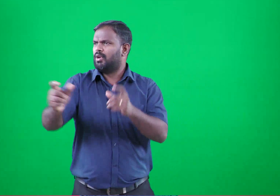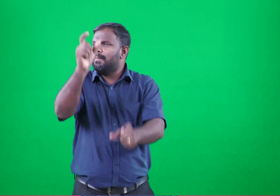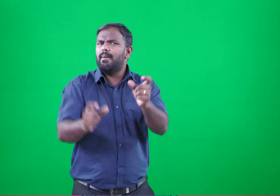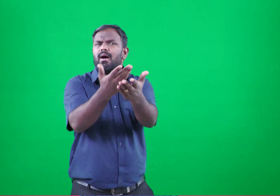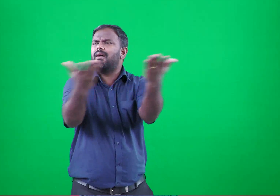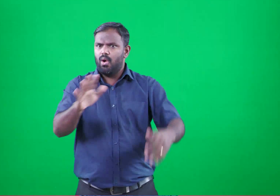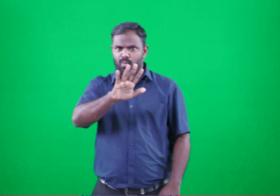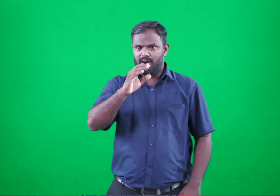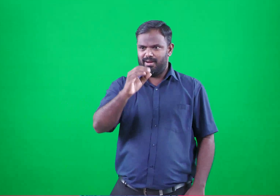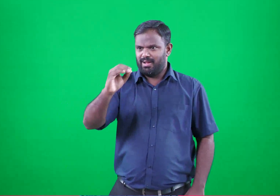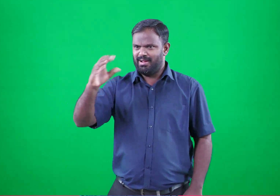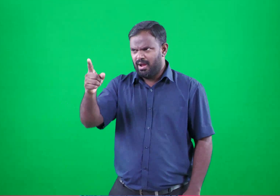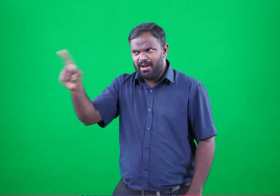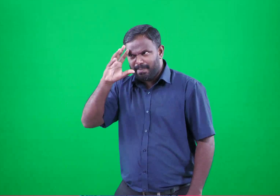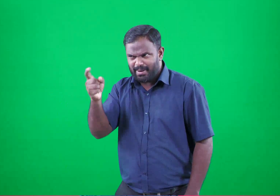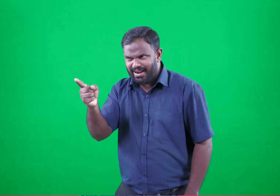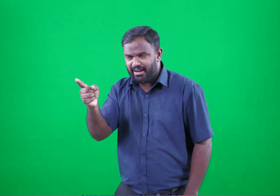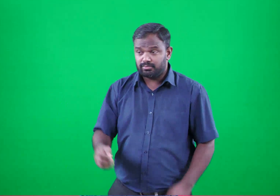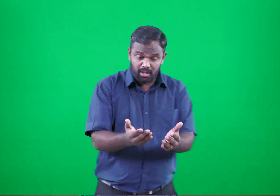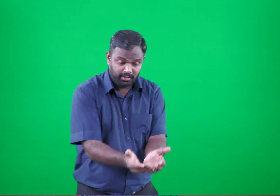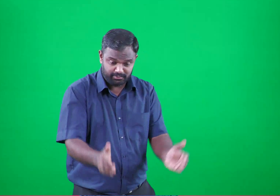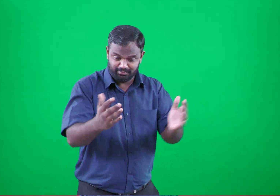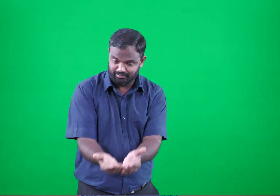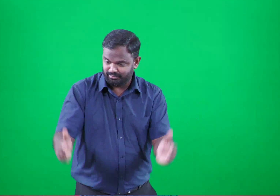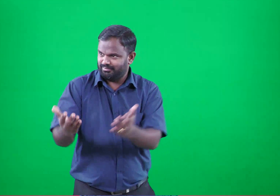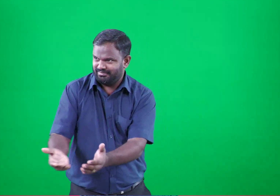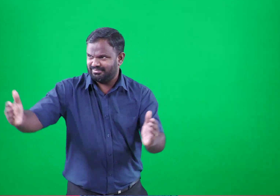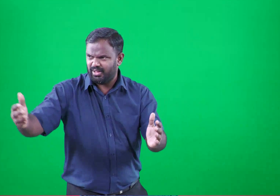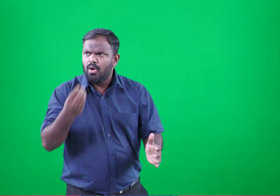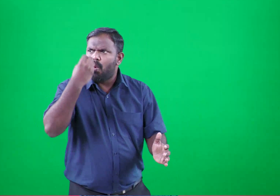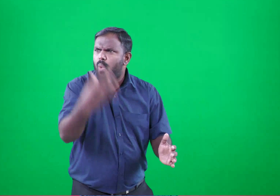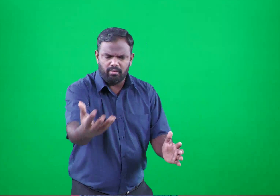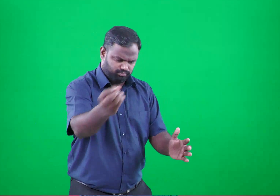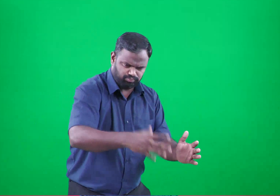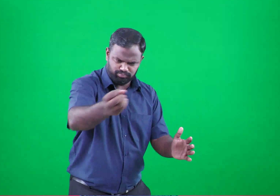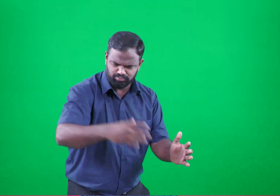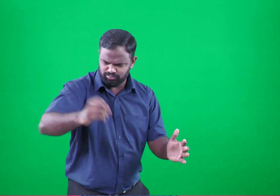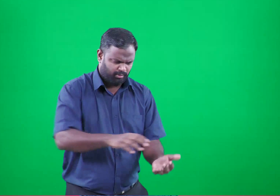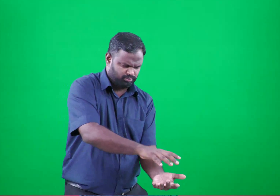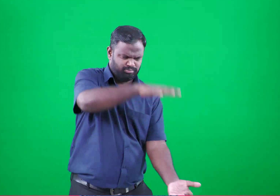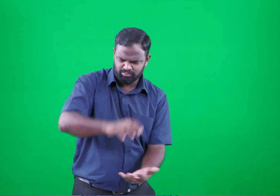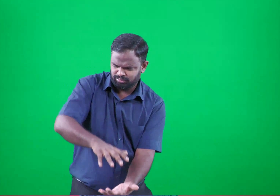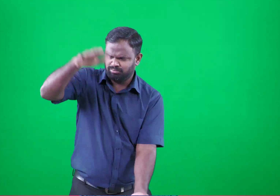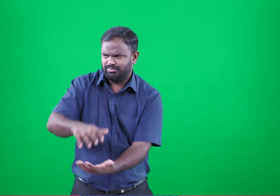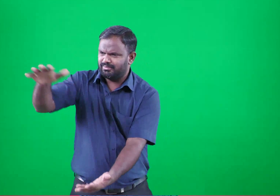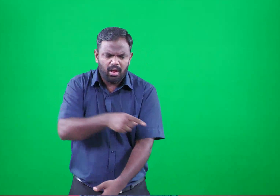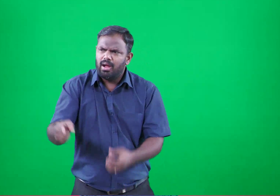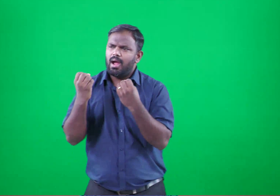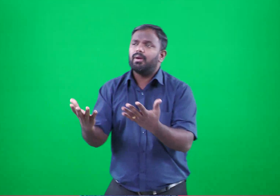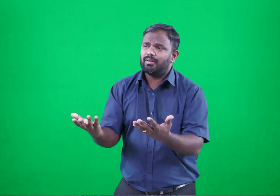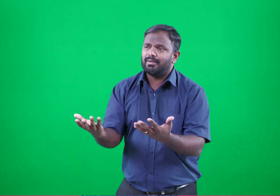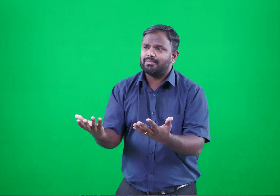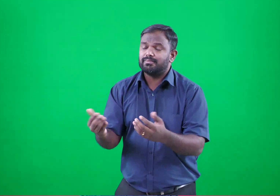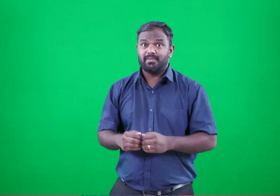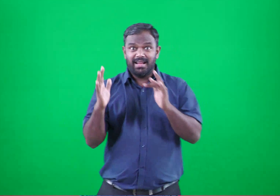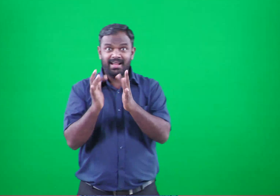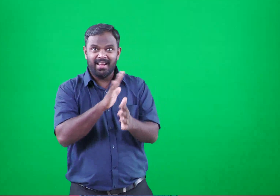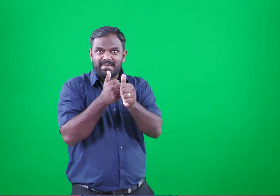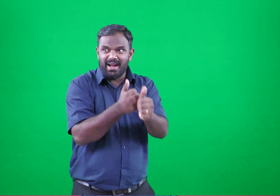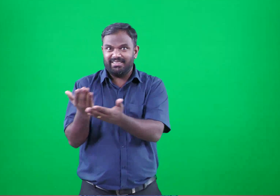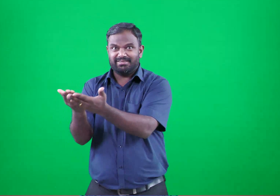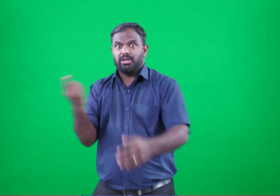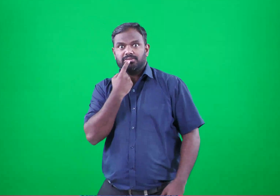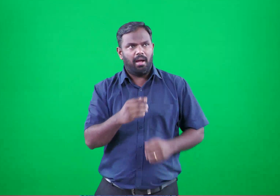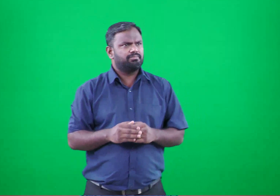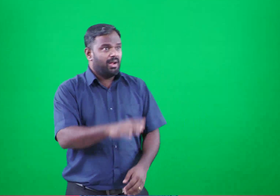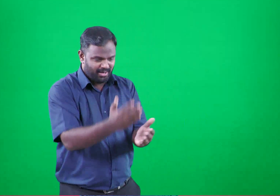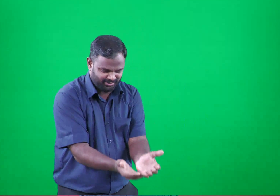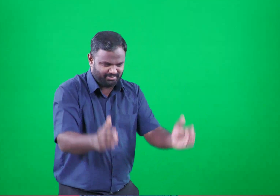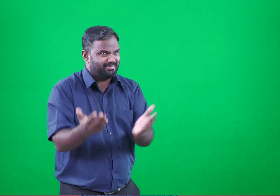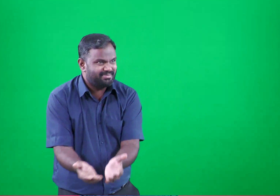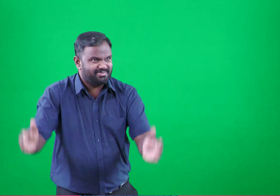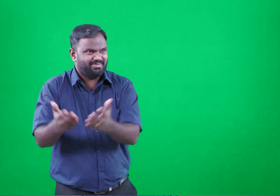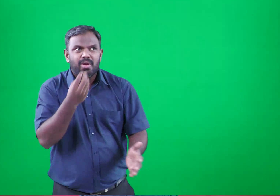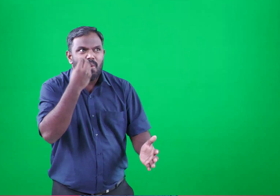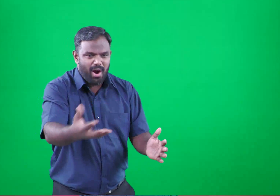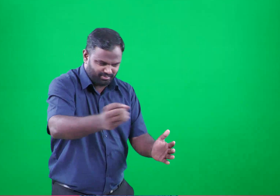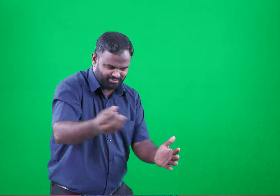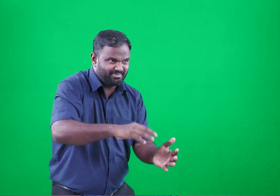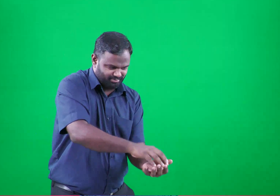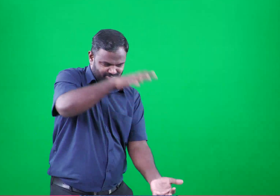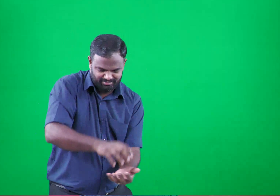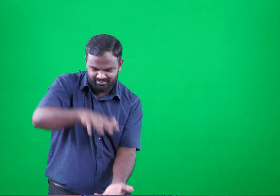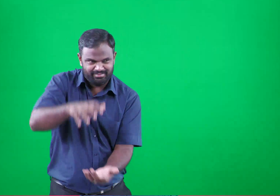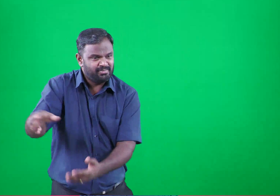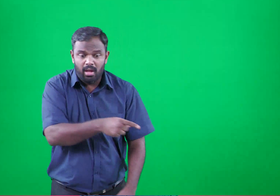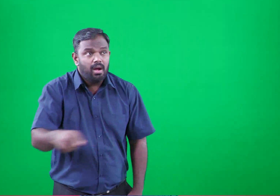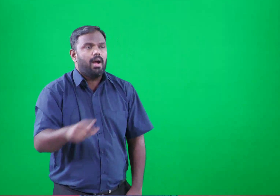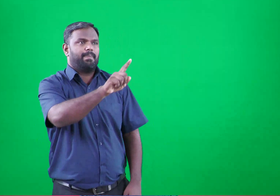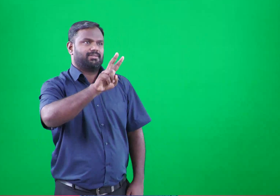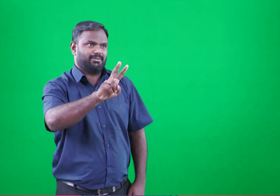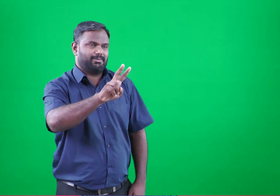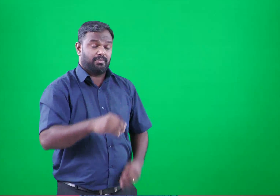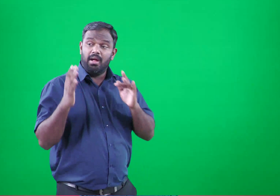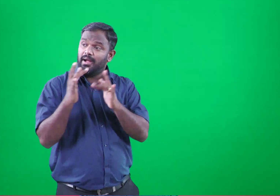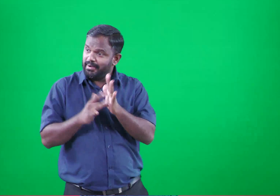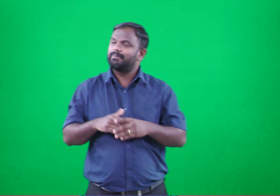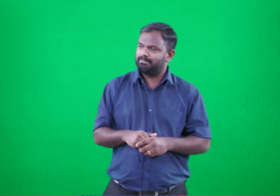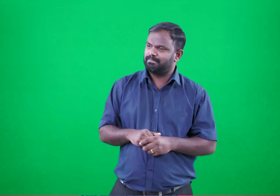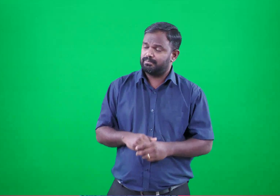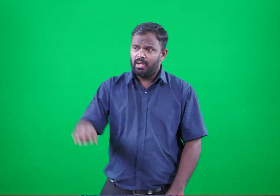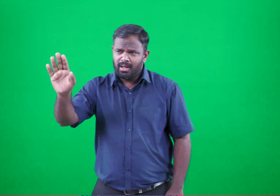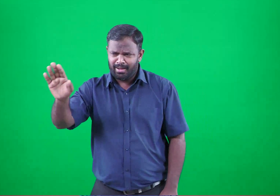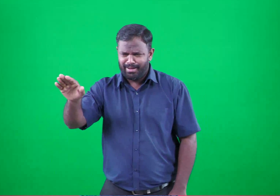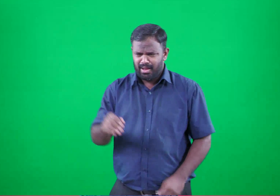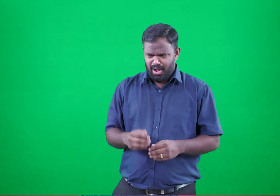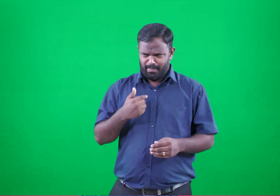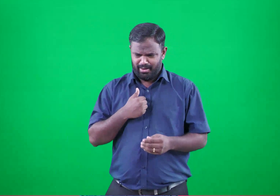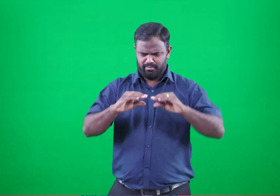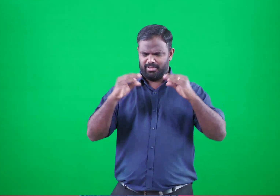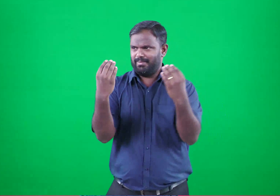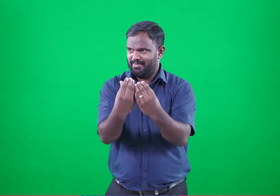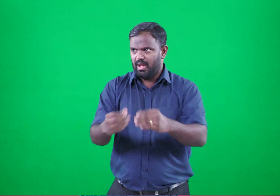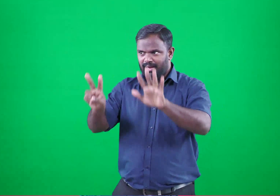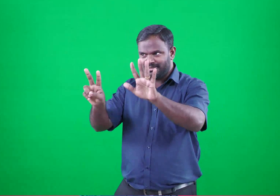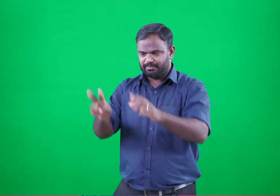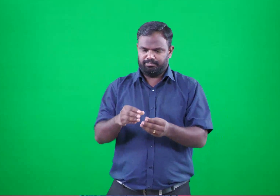When I broke the five loaves for the five thousand, how many basketfuls of broken pieces did you collect?"